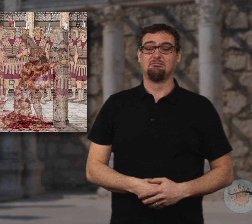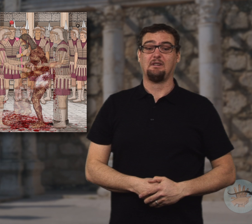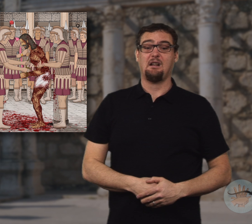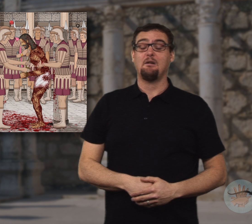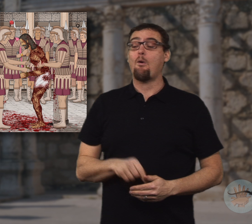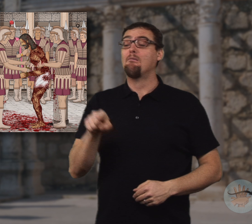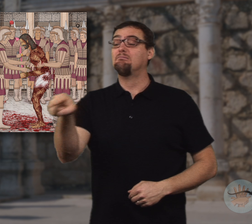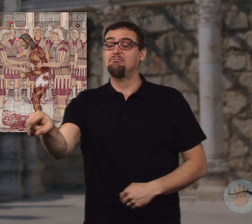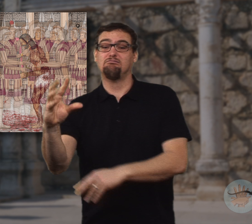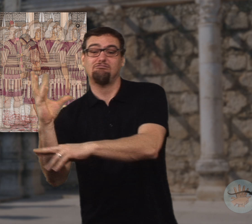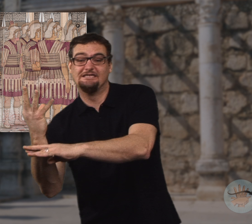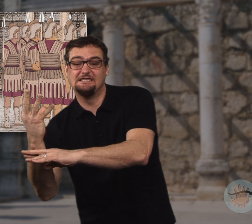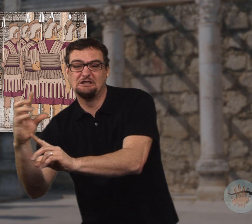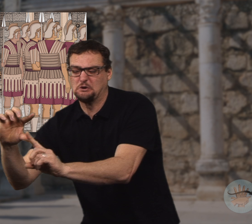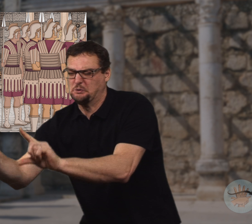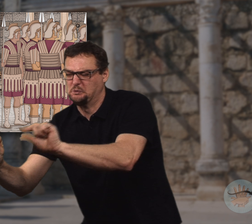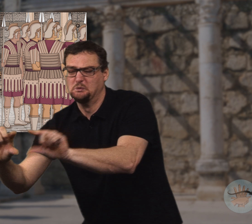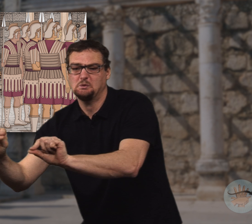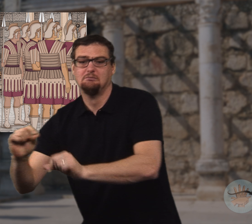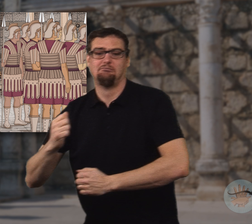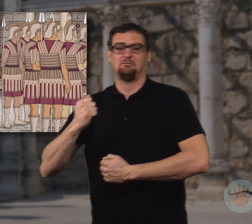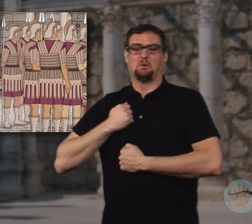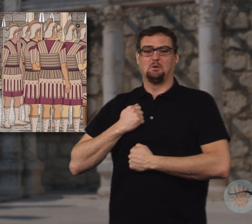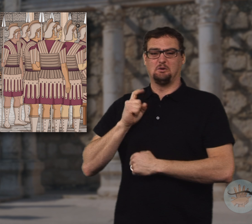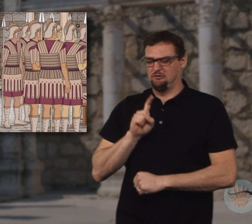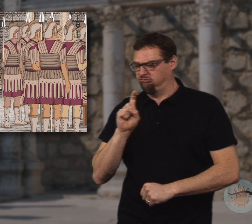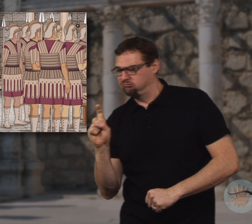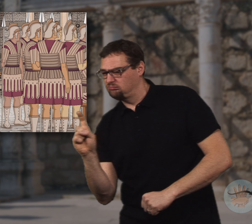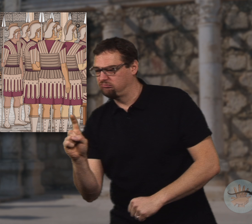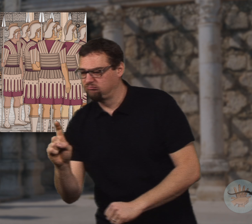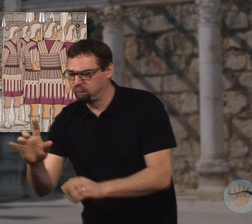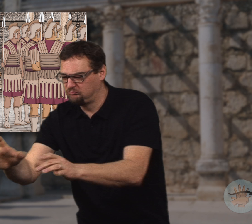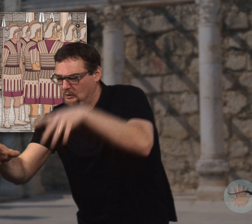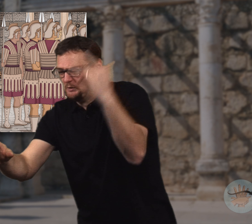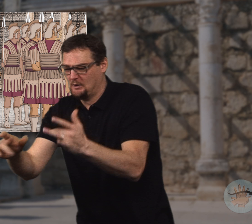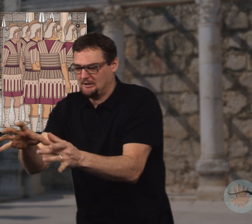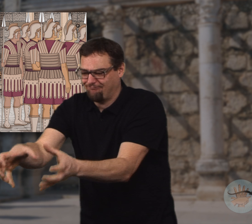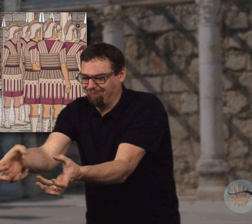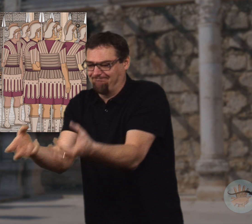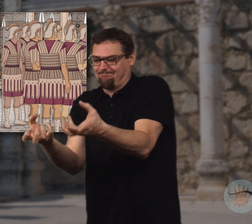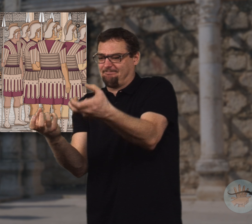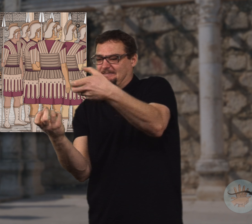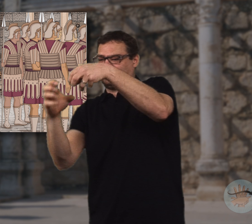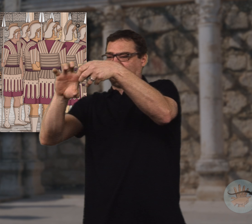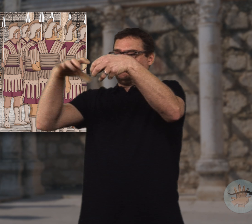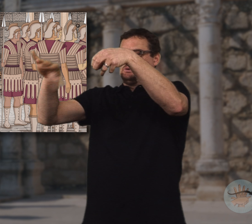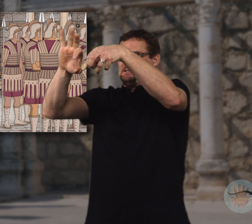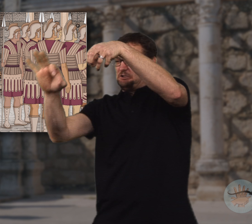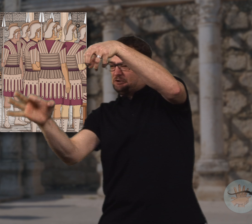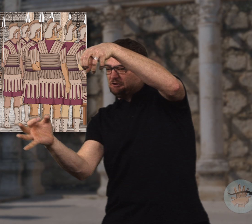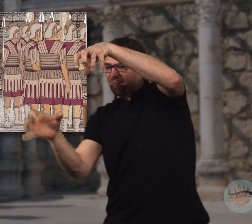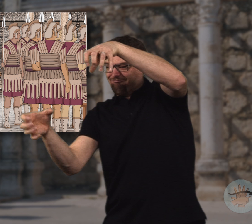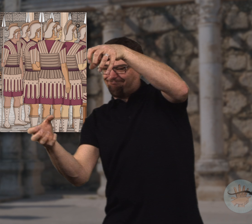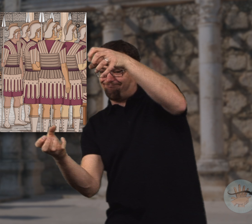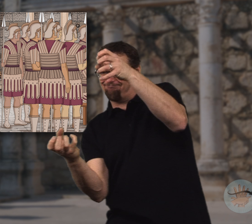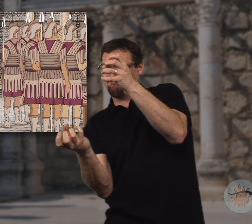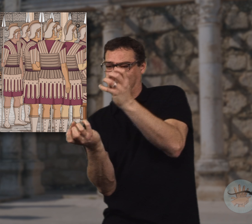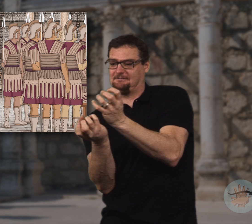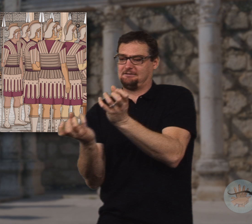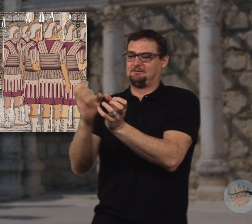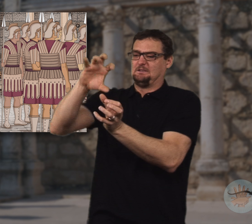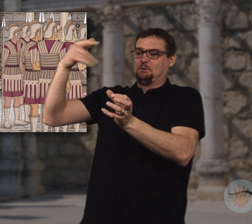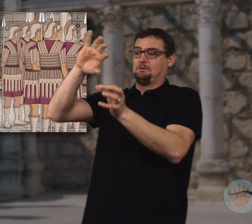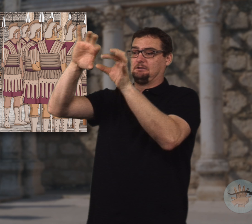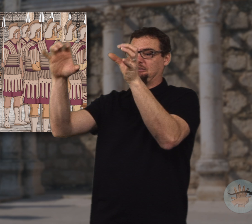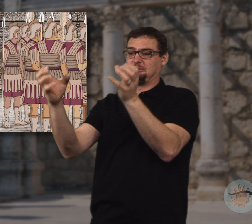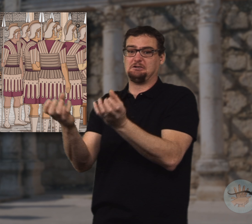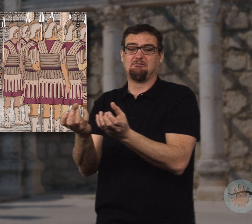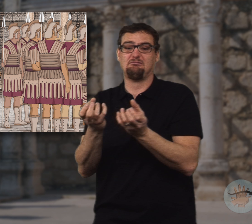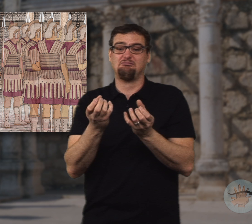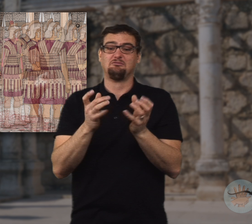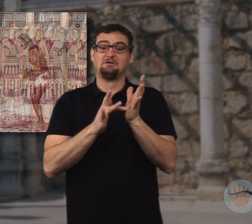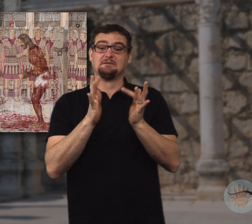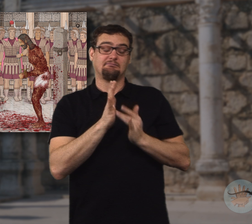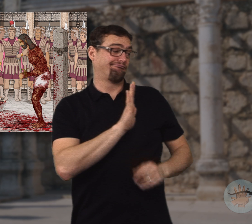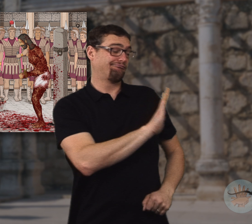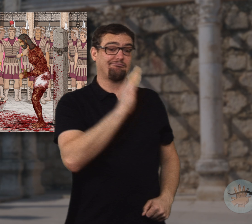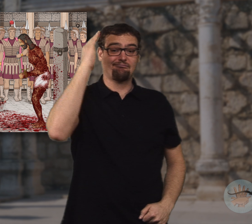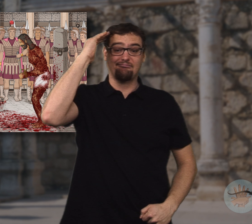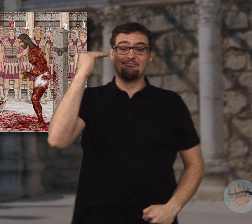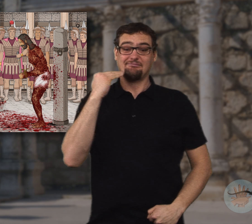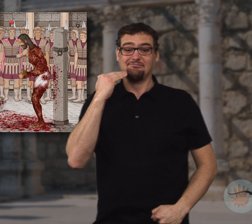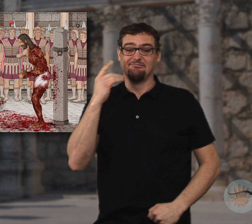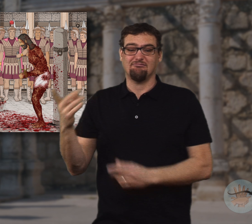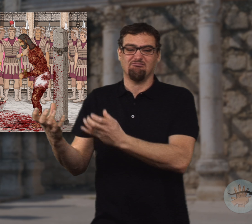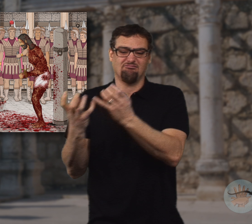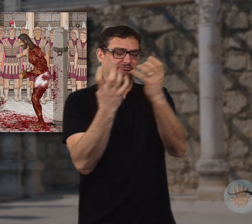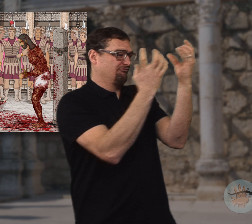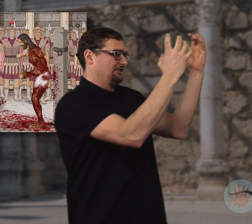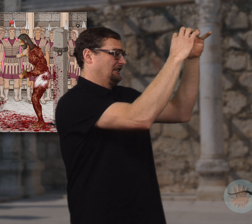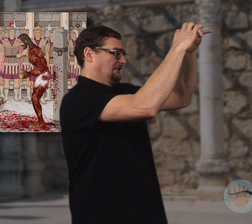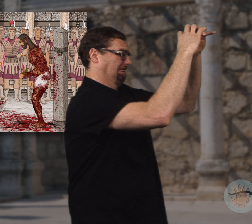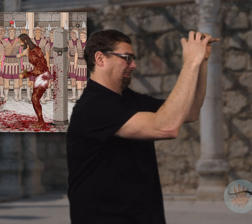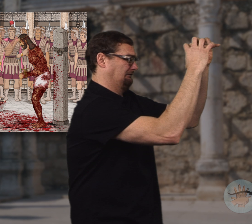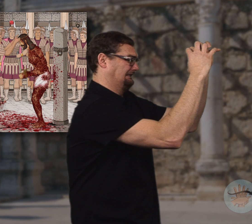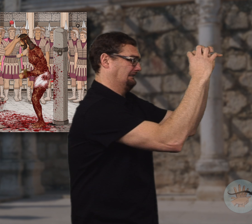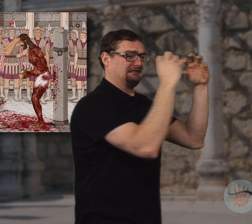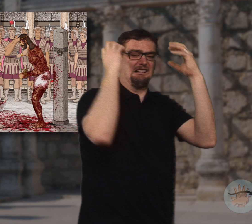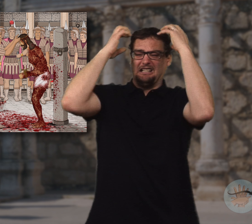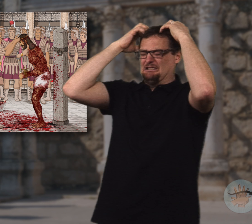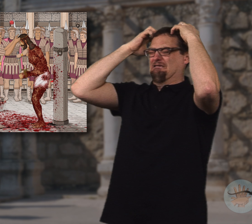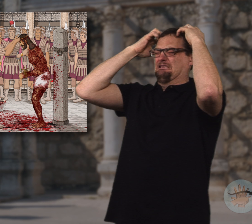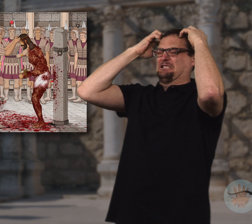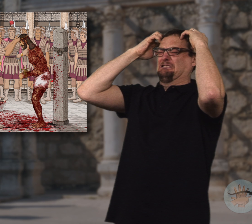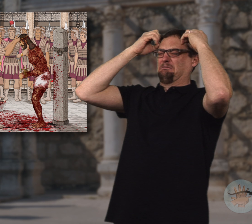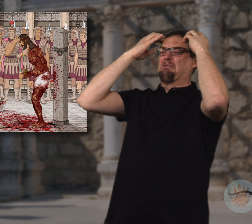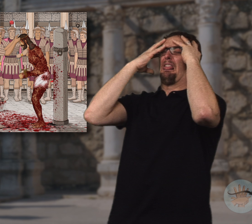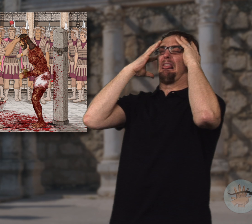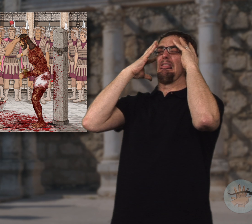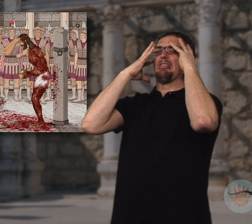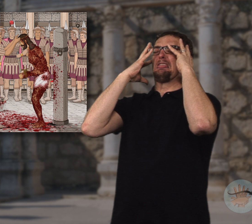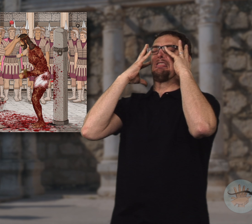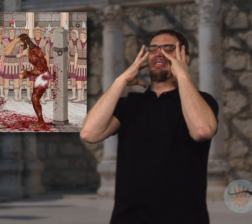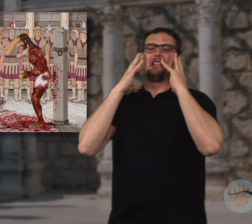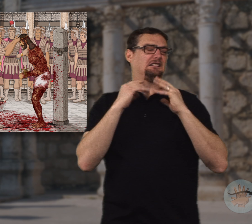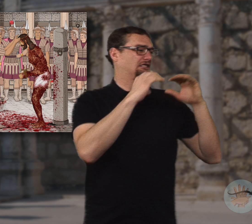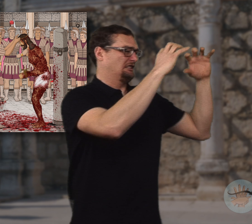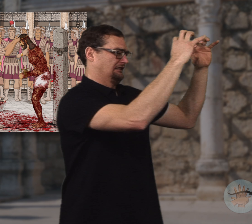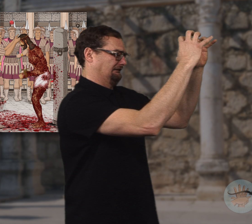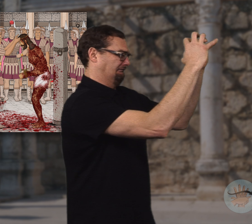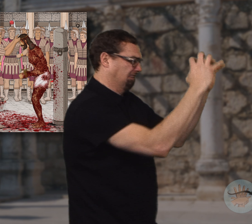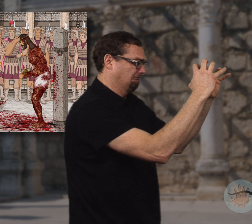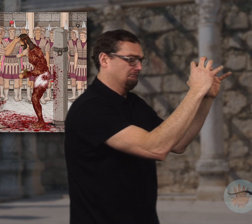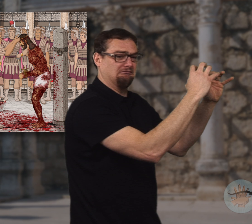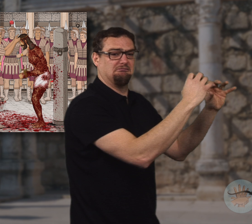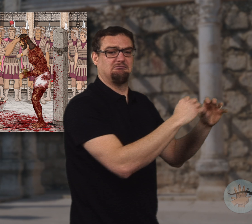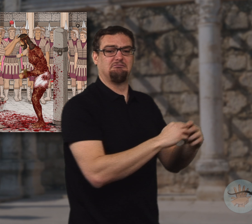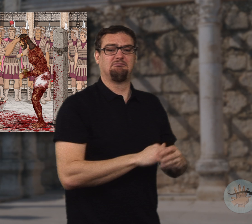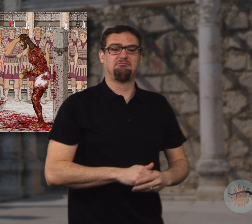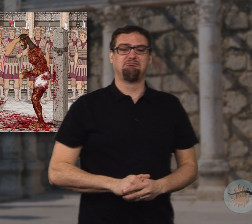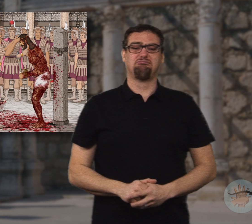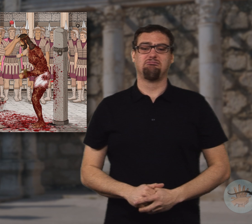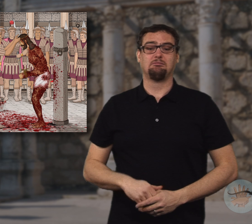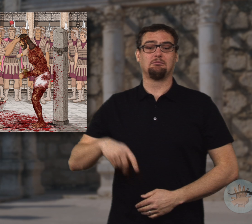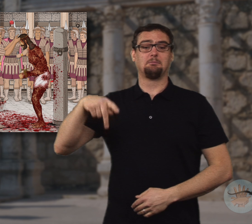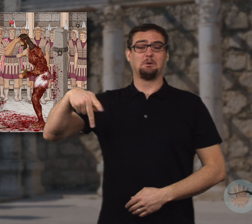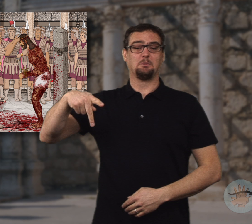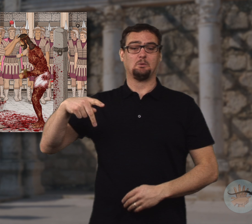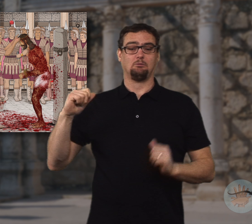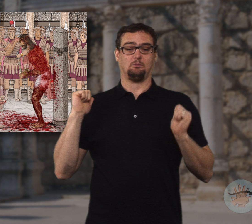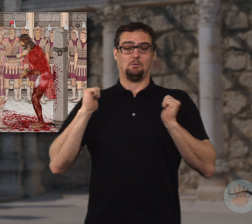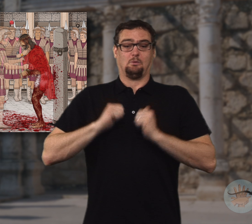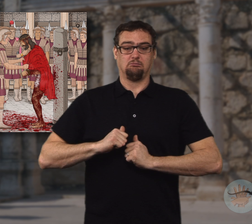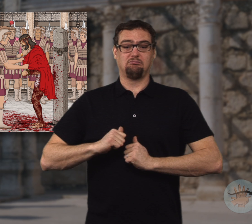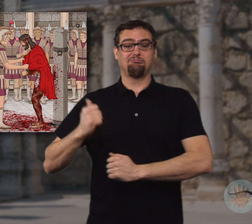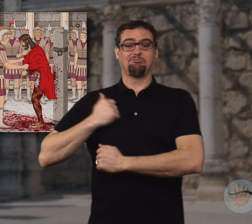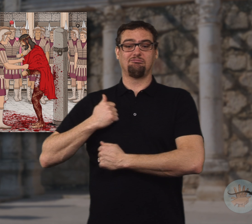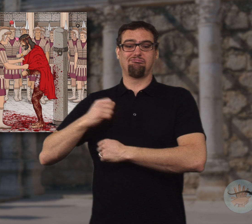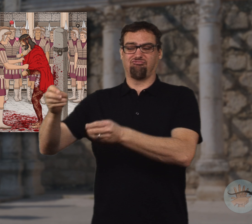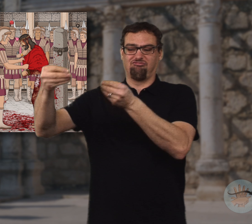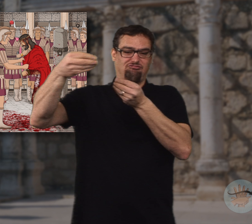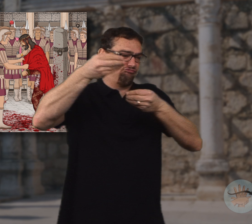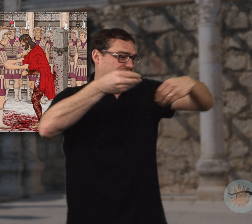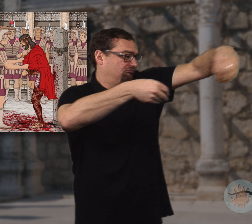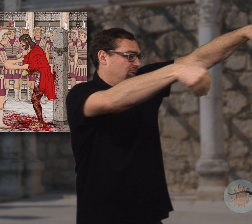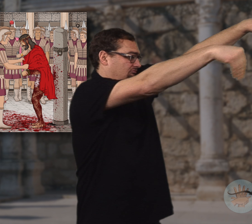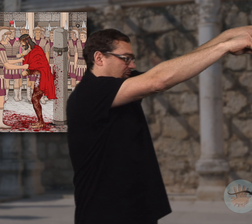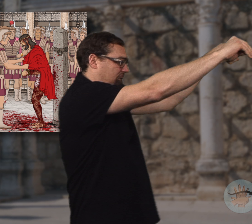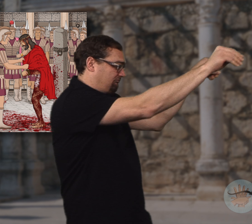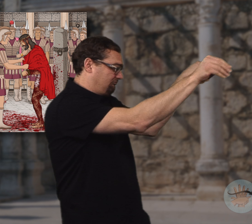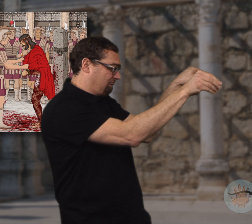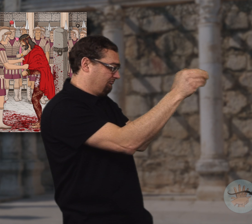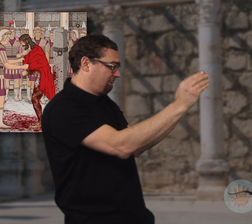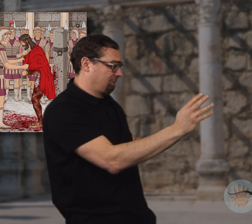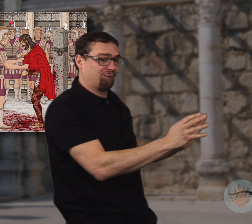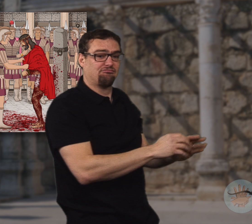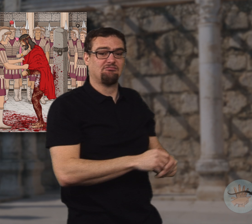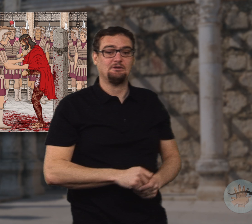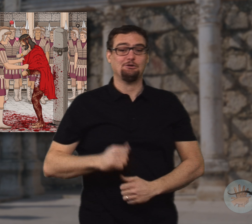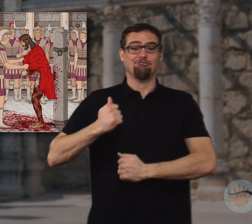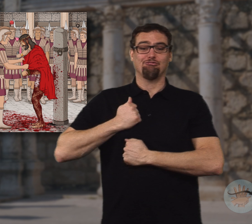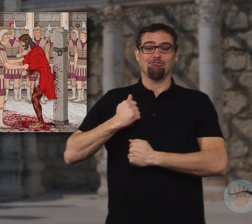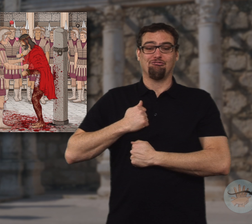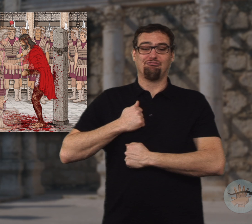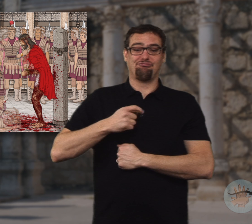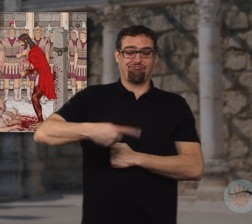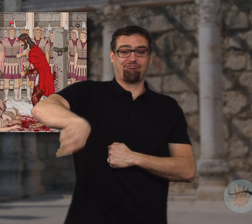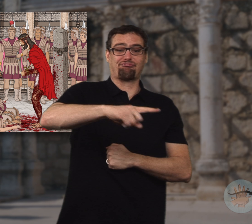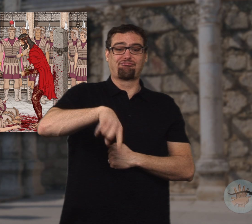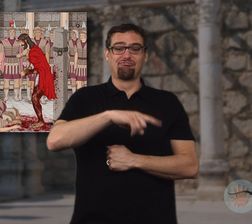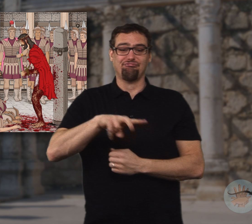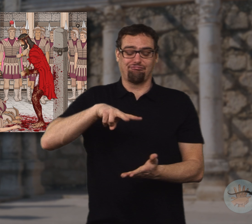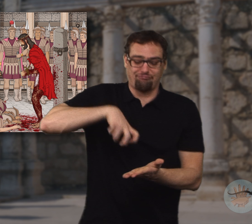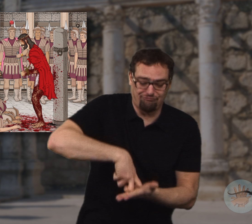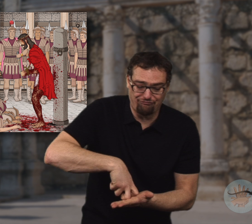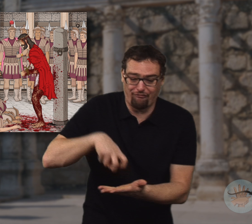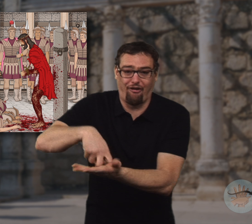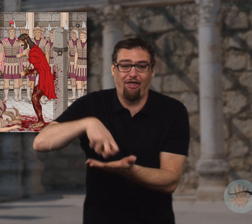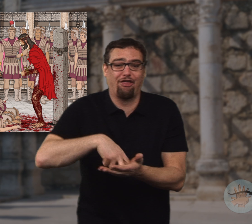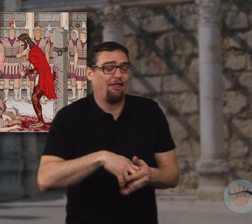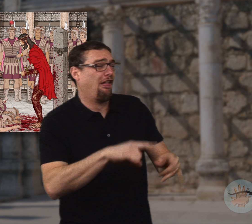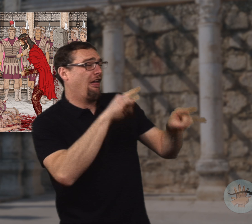The soldiers twisted together a crown of thorns, set it on His head, and dressed Him in a purple robe.